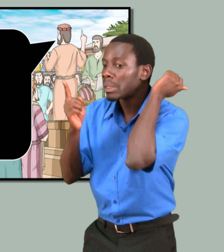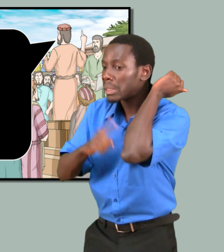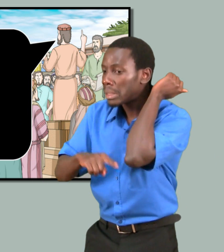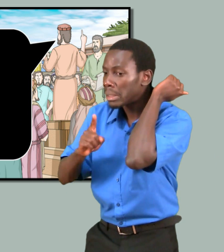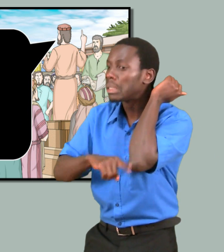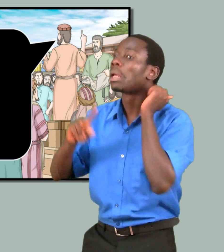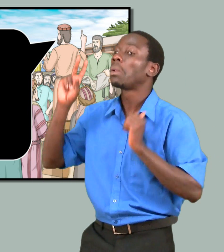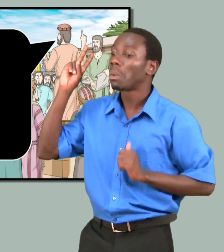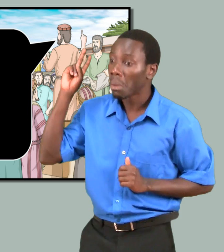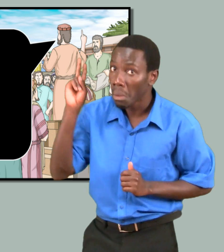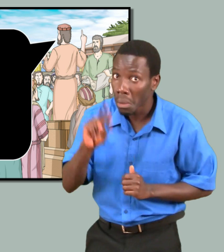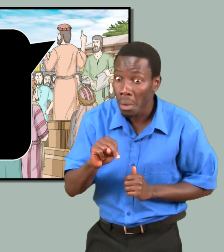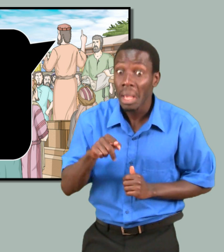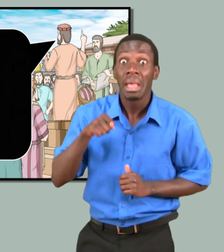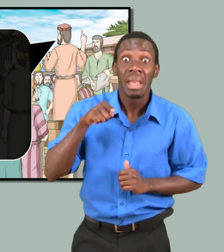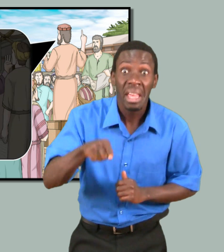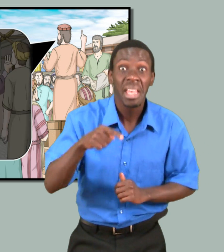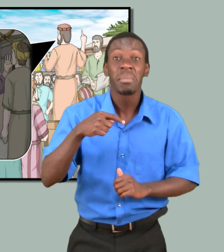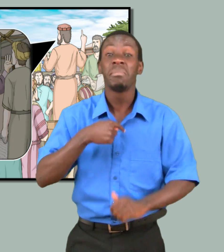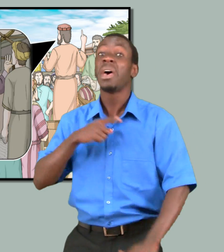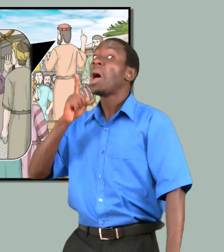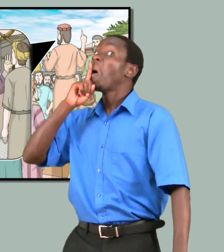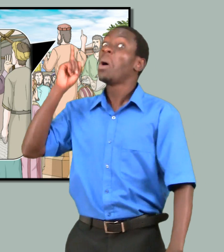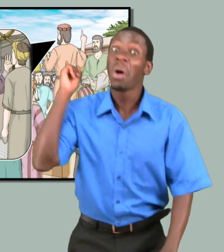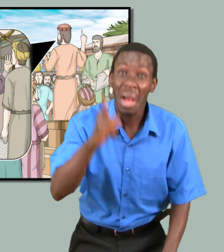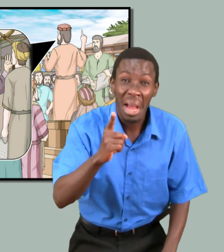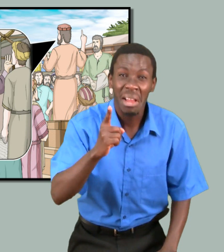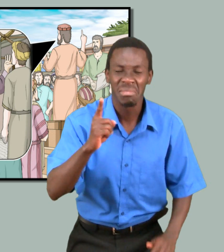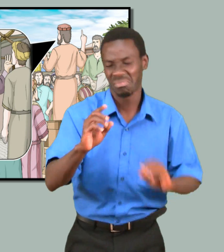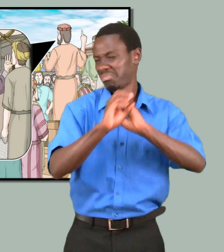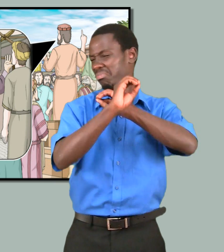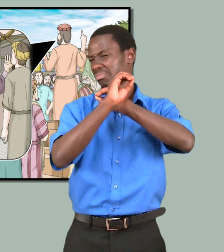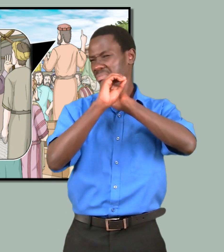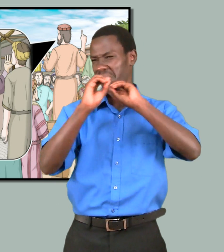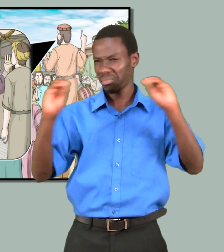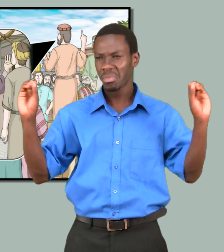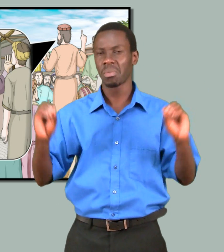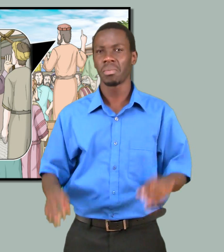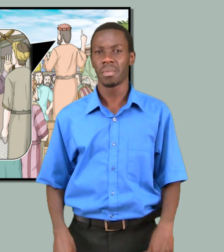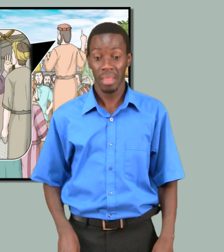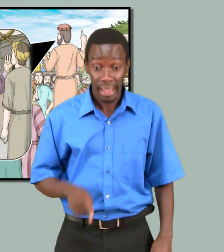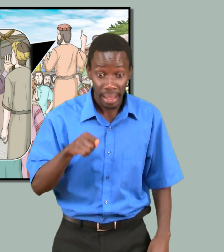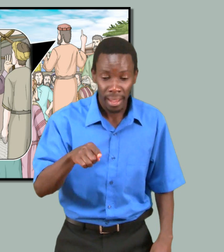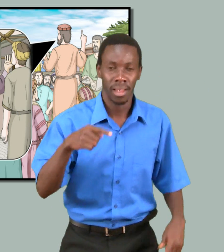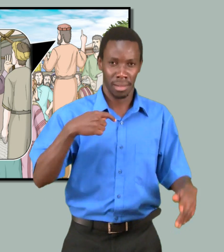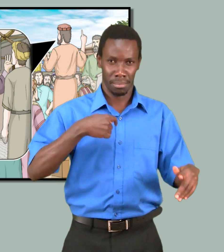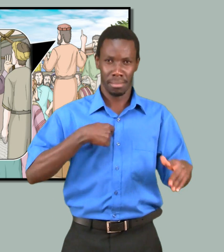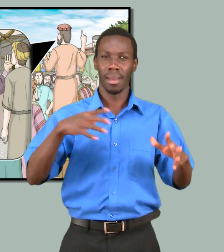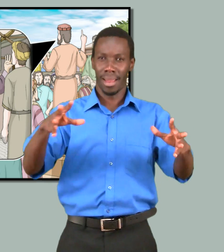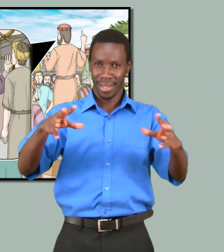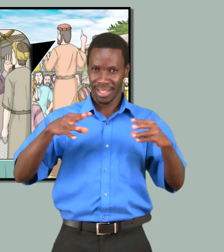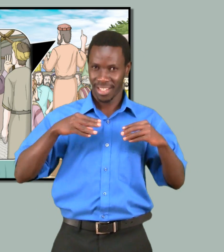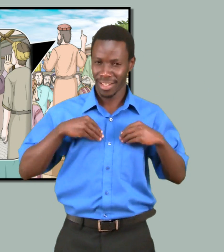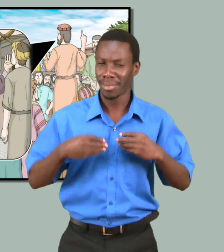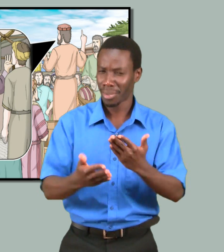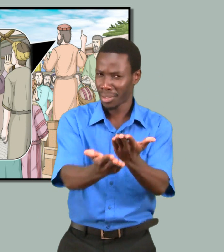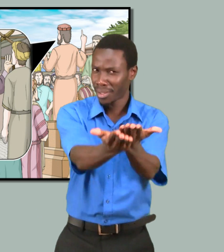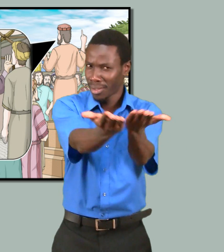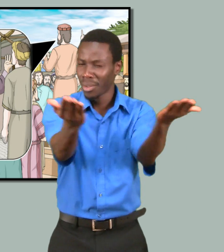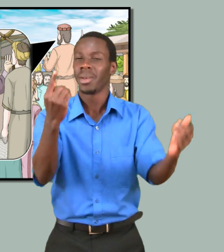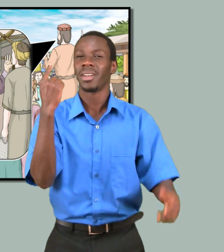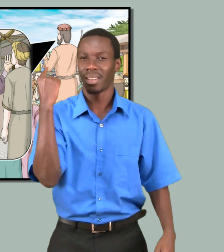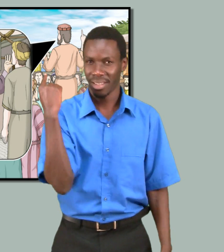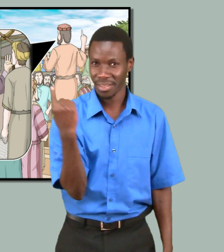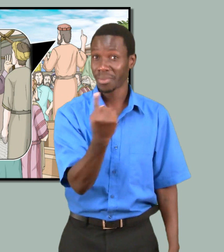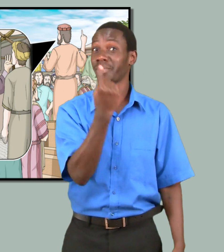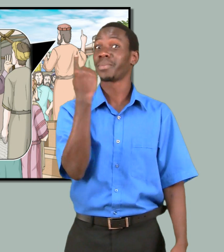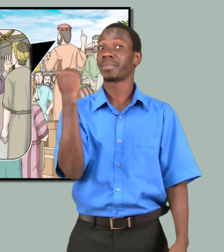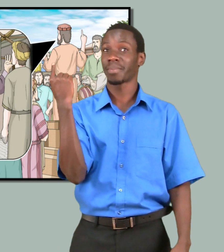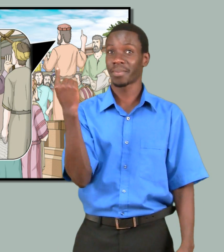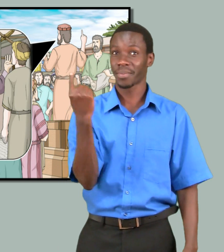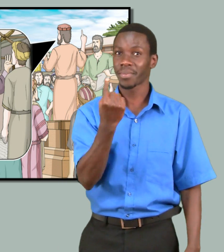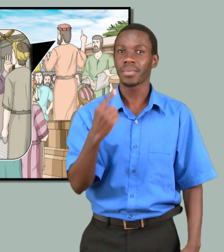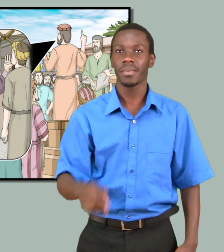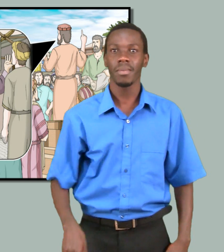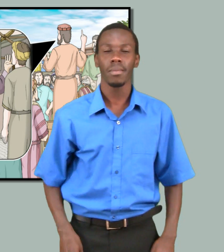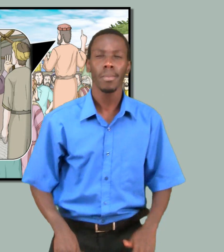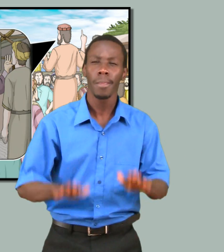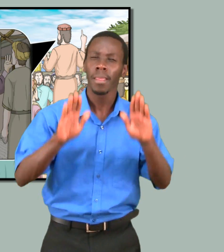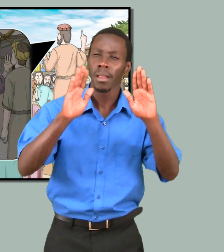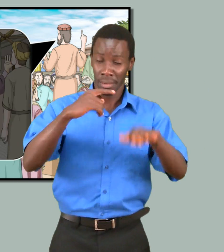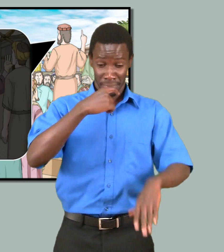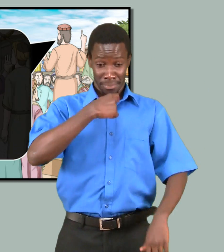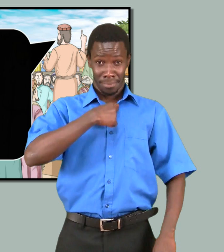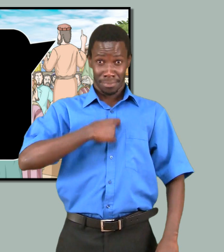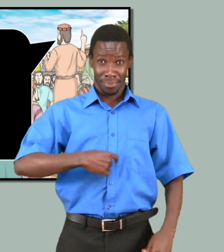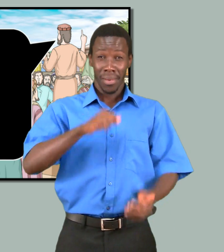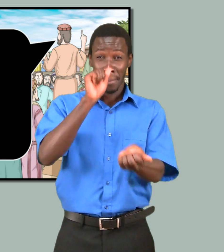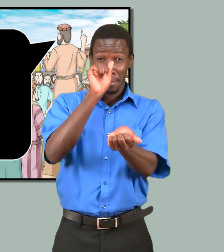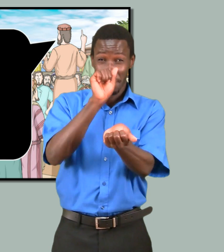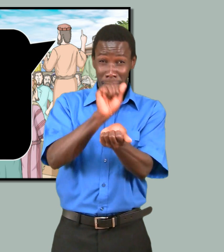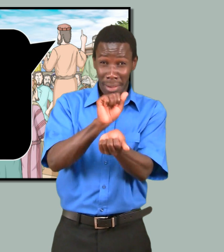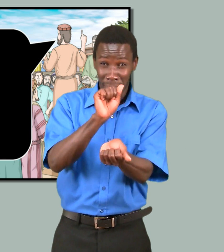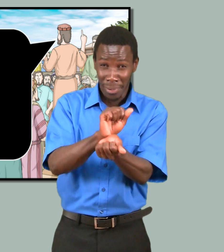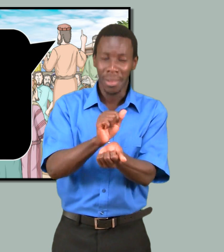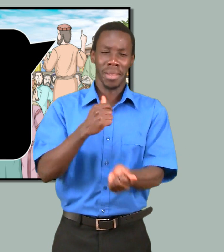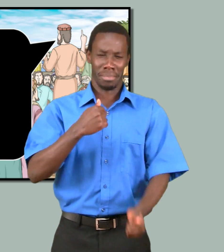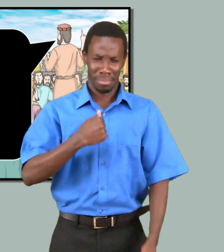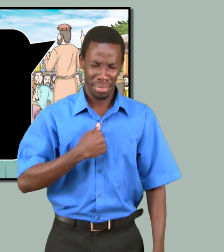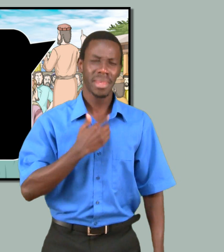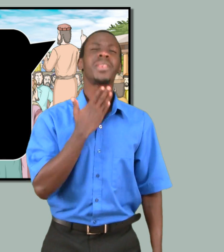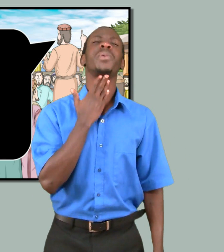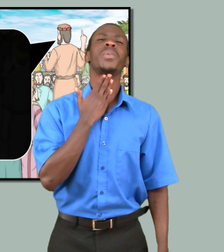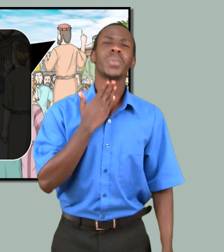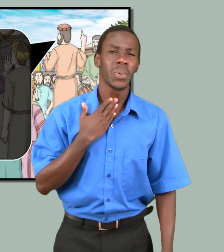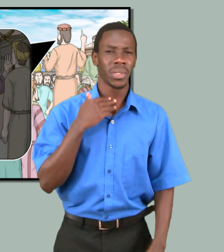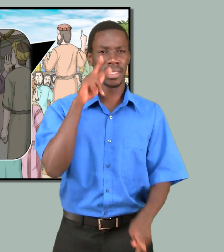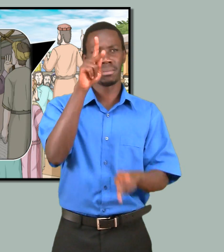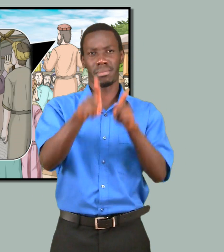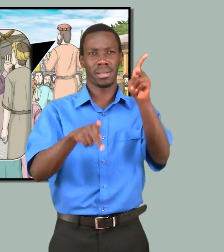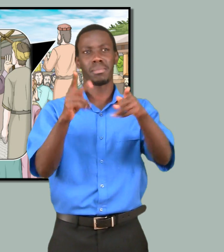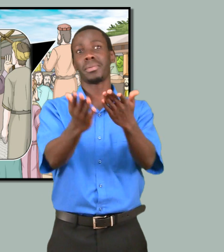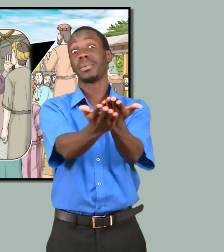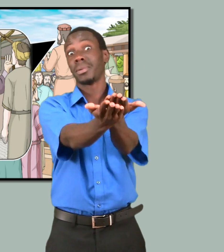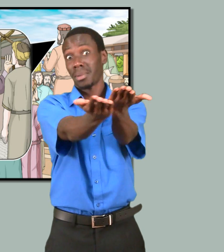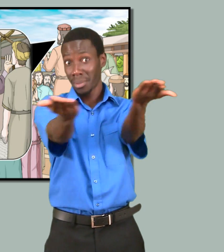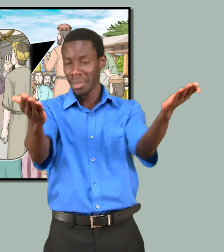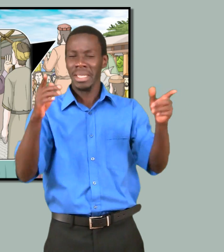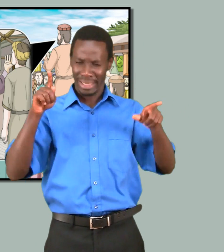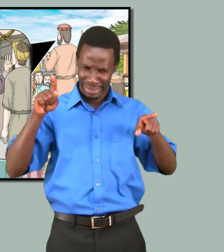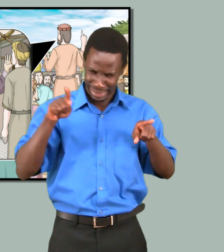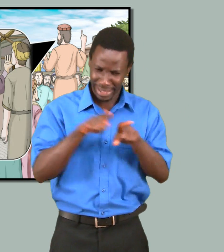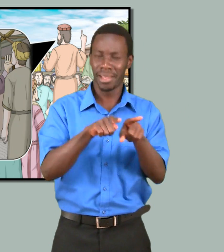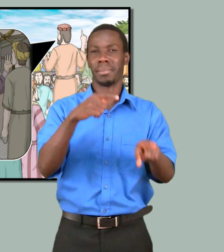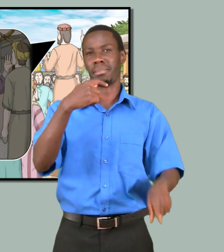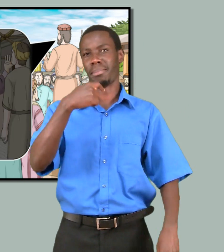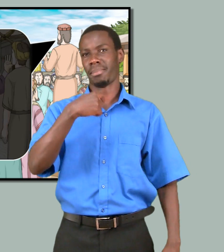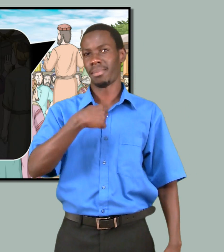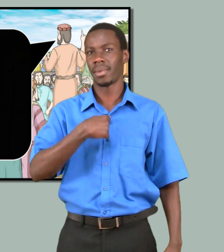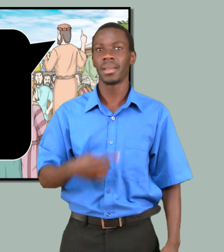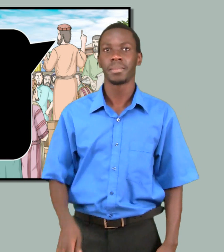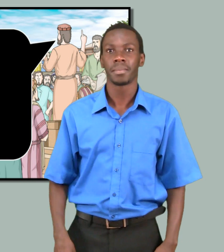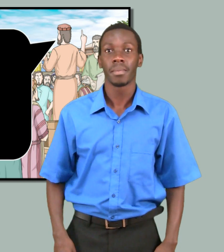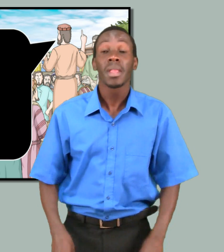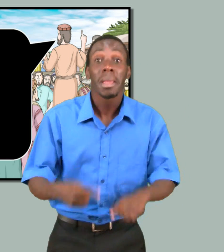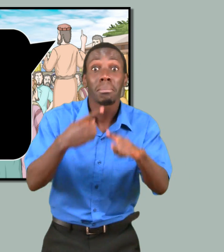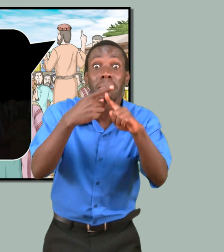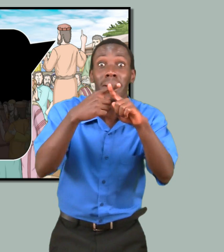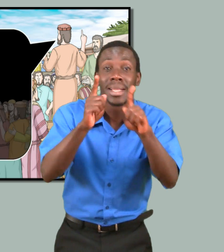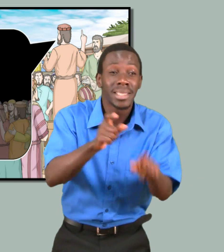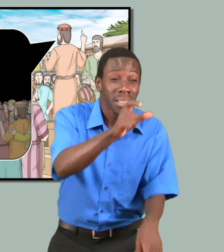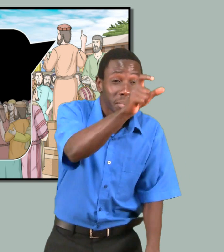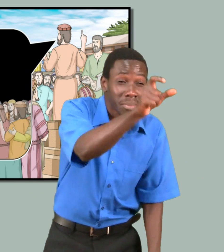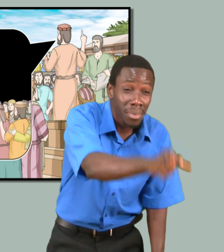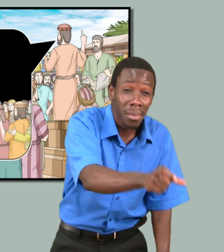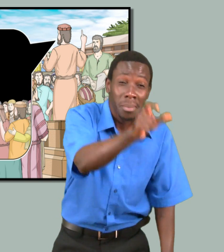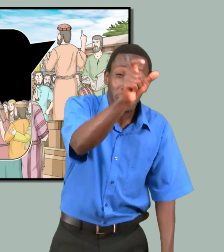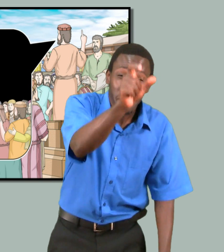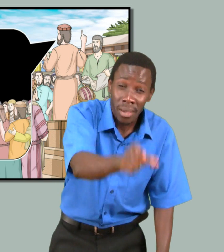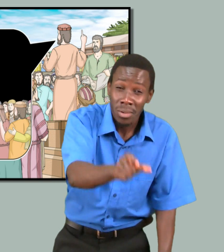I wish that all men were as I am.